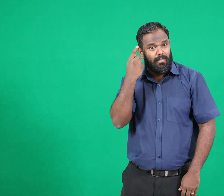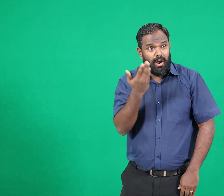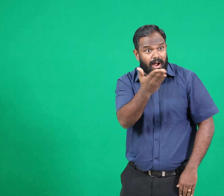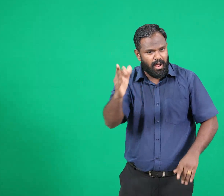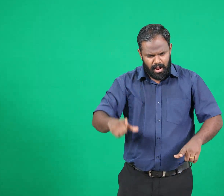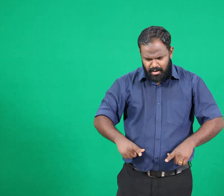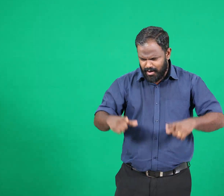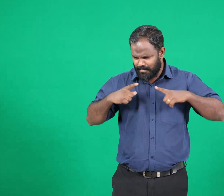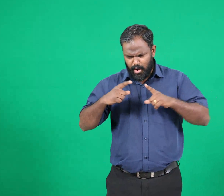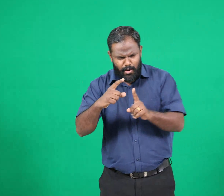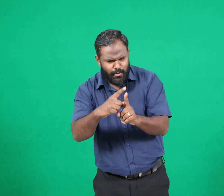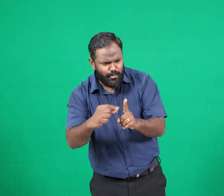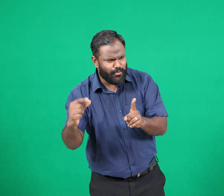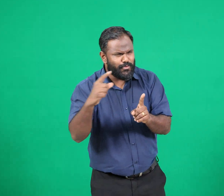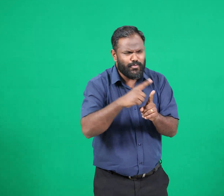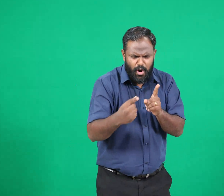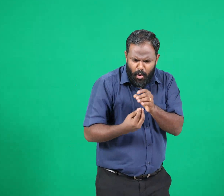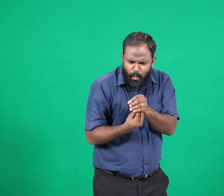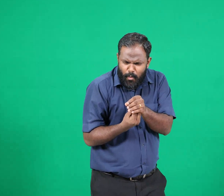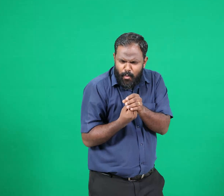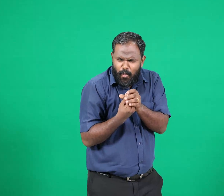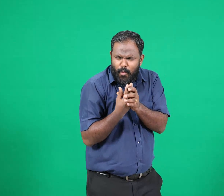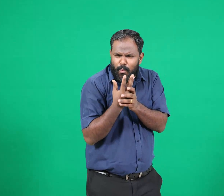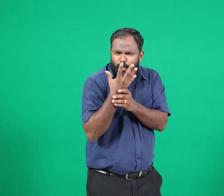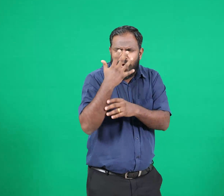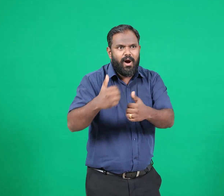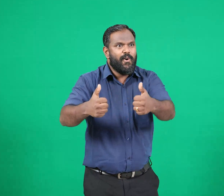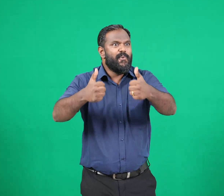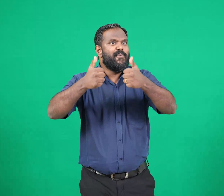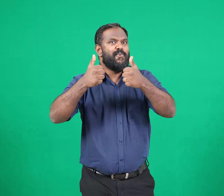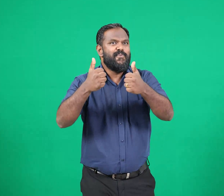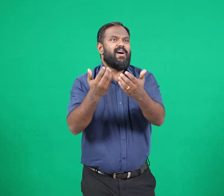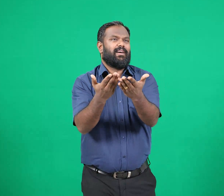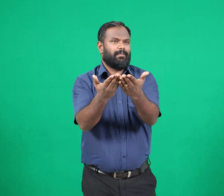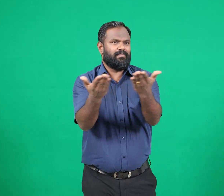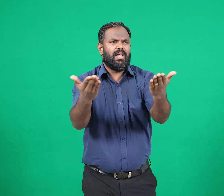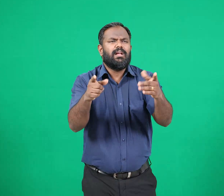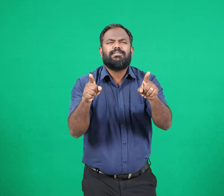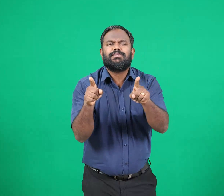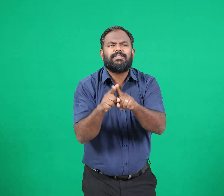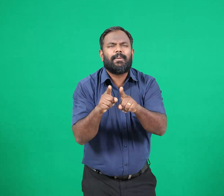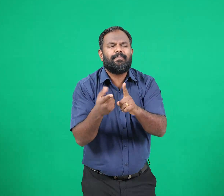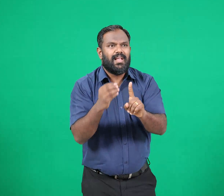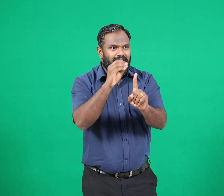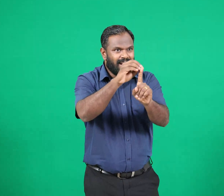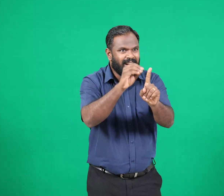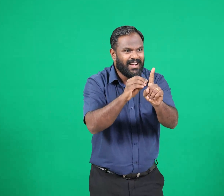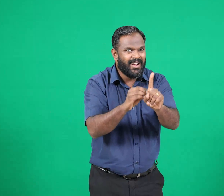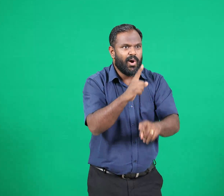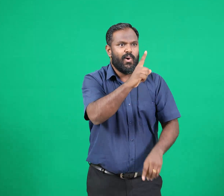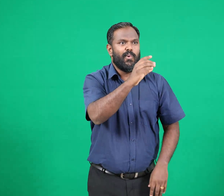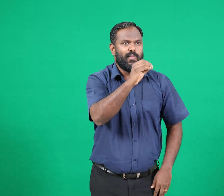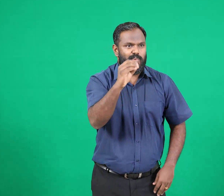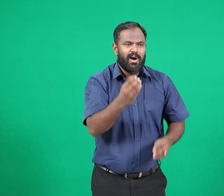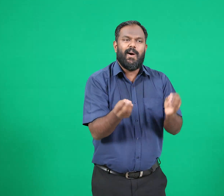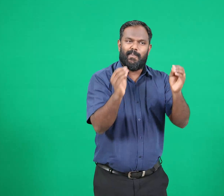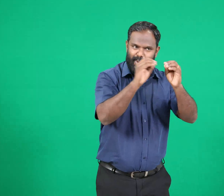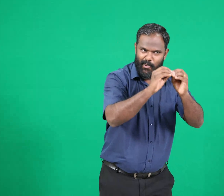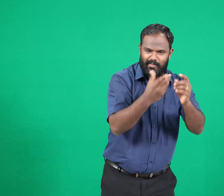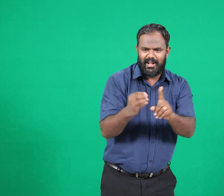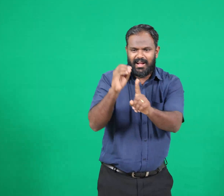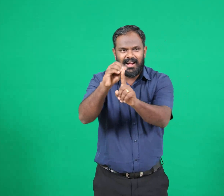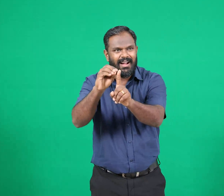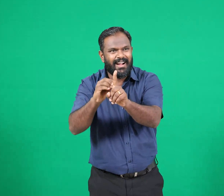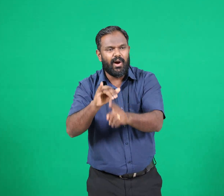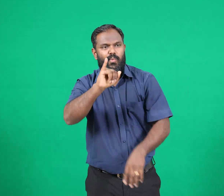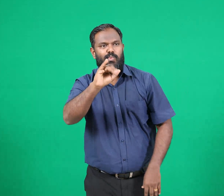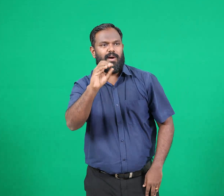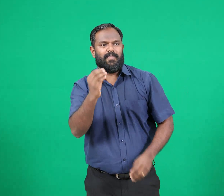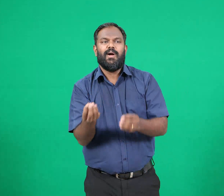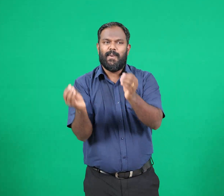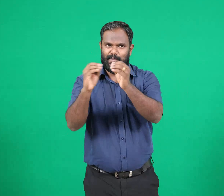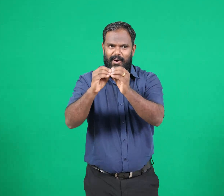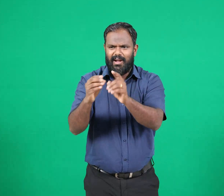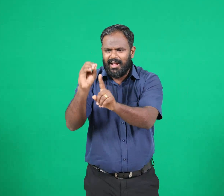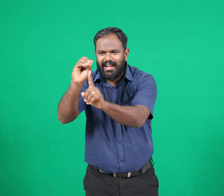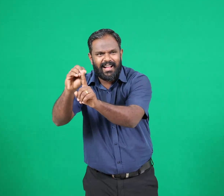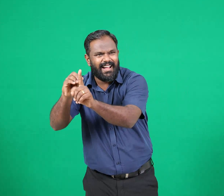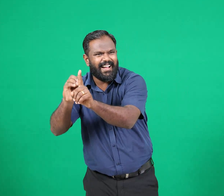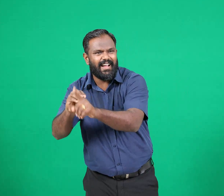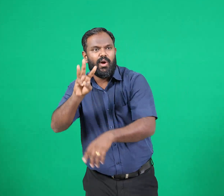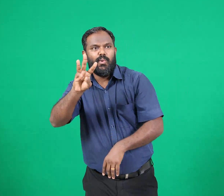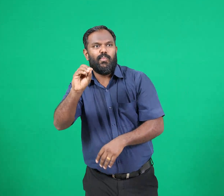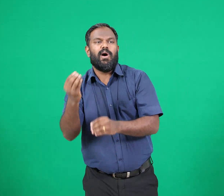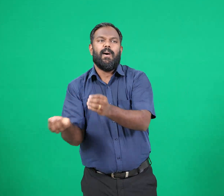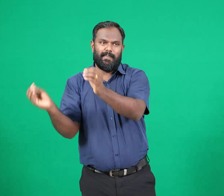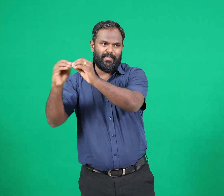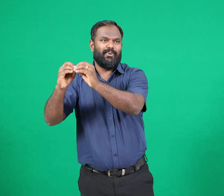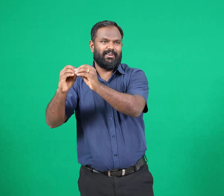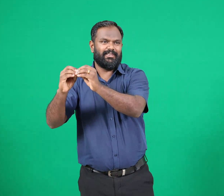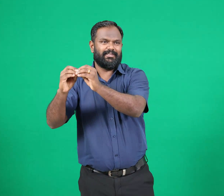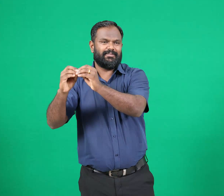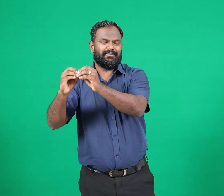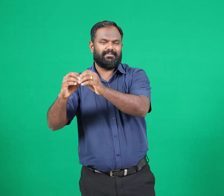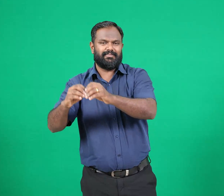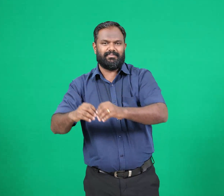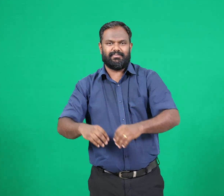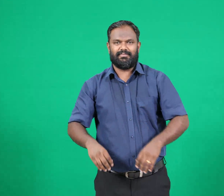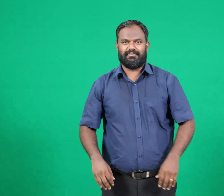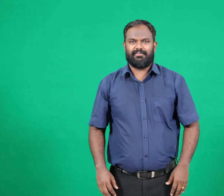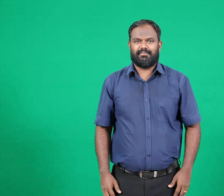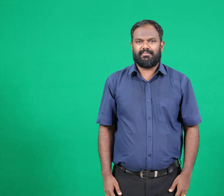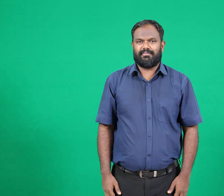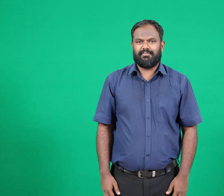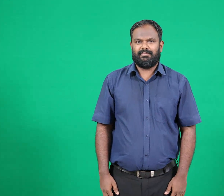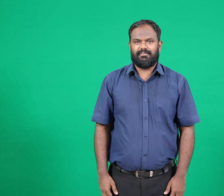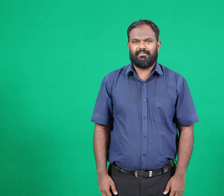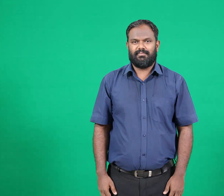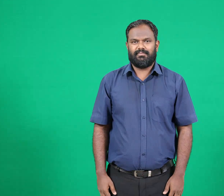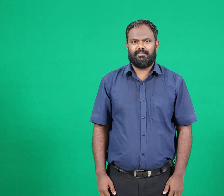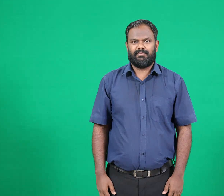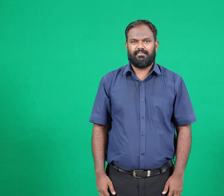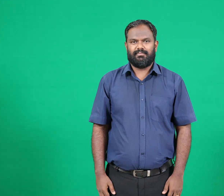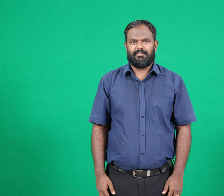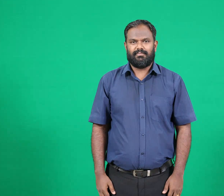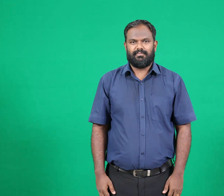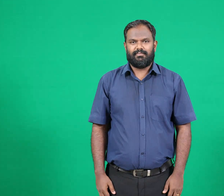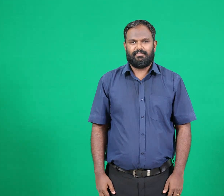He indeed bears fruit and produces a crop- a hundredfold, sixtyfold, or thirtyfold."